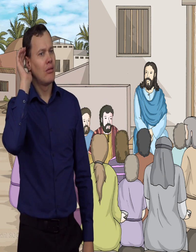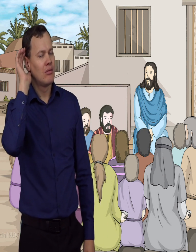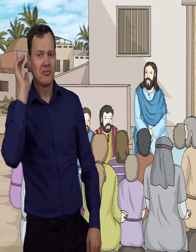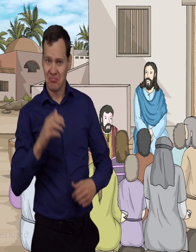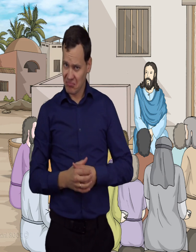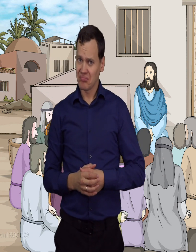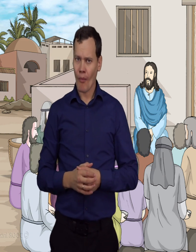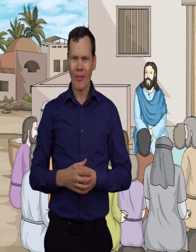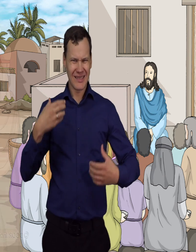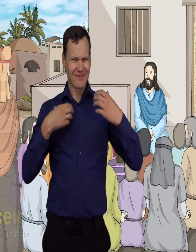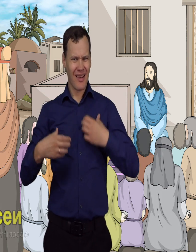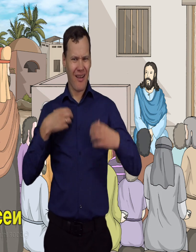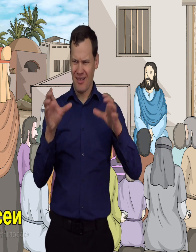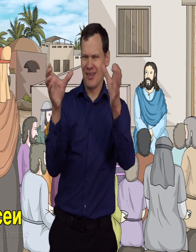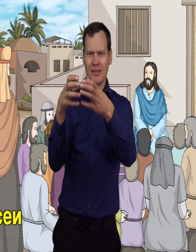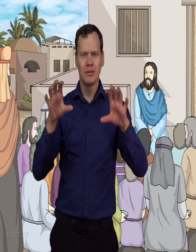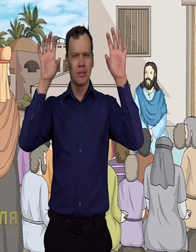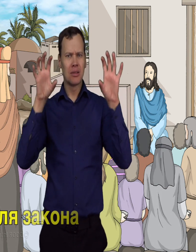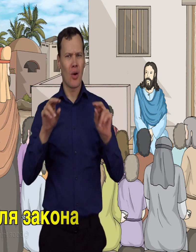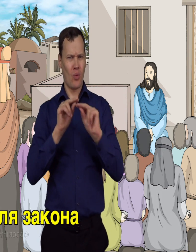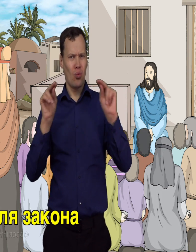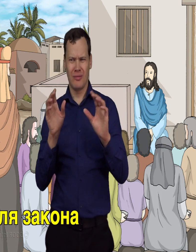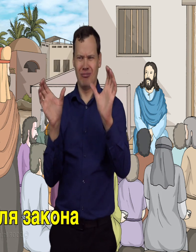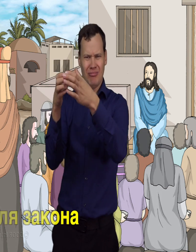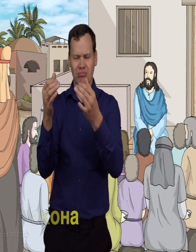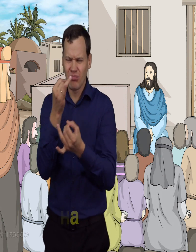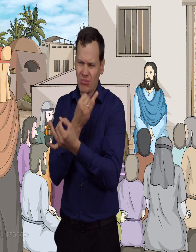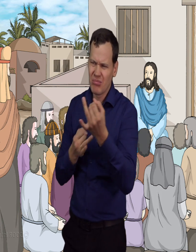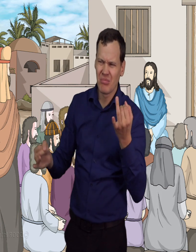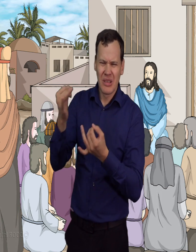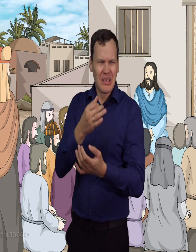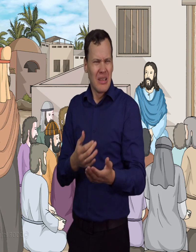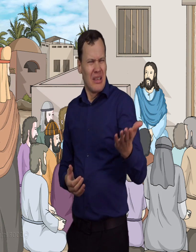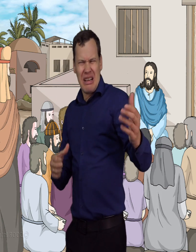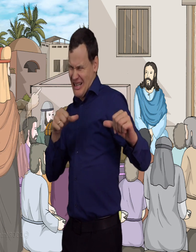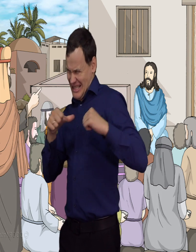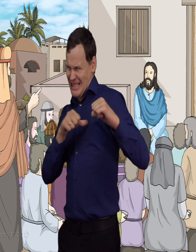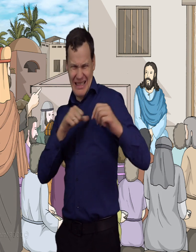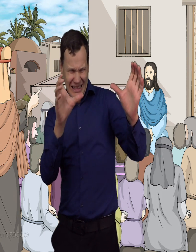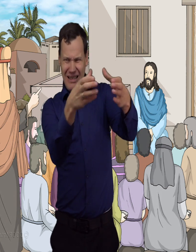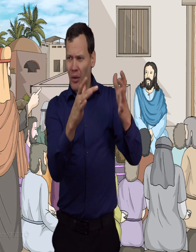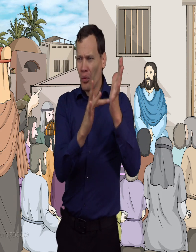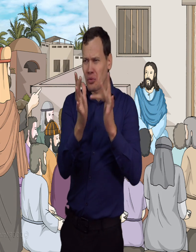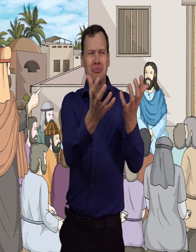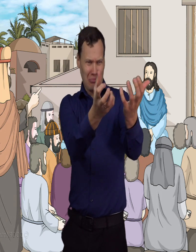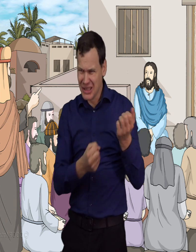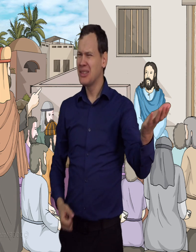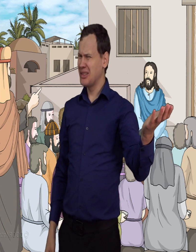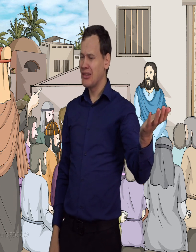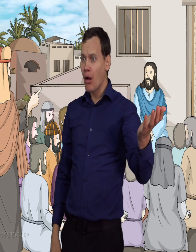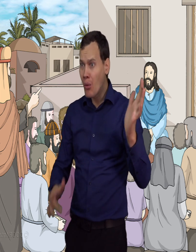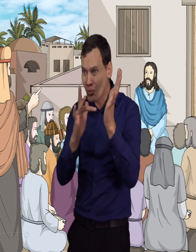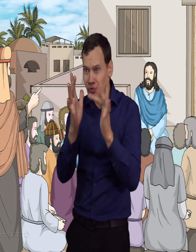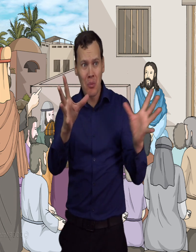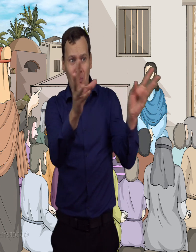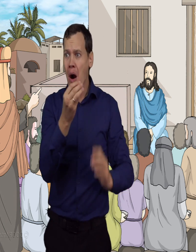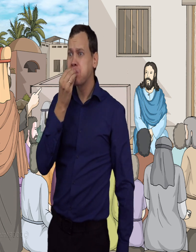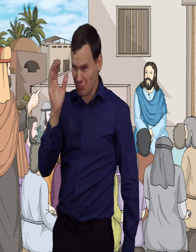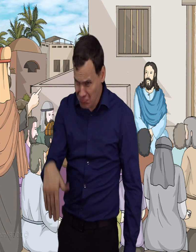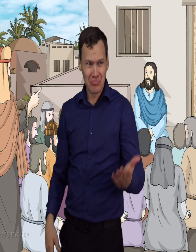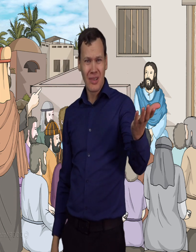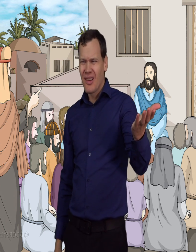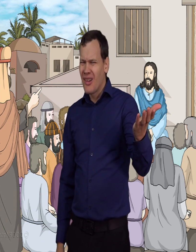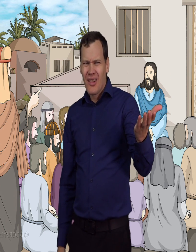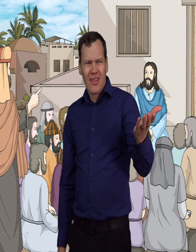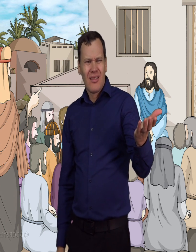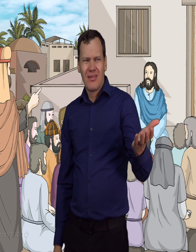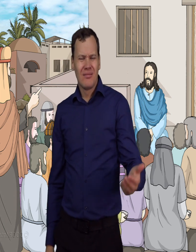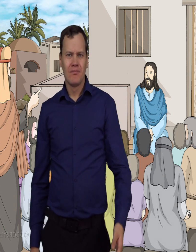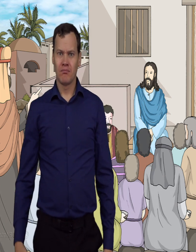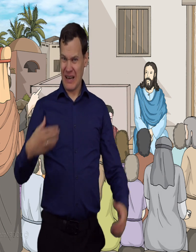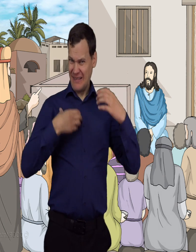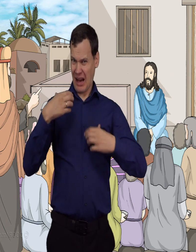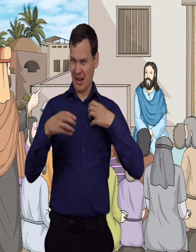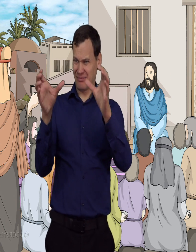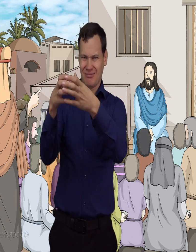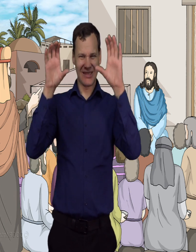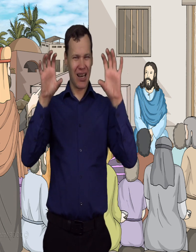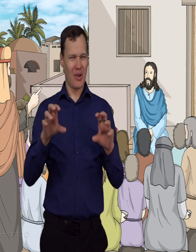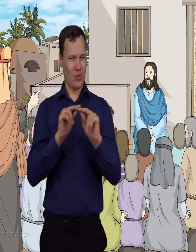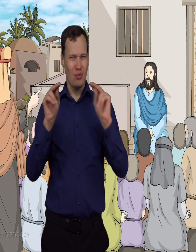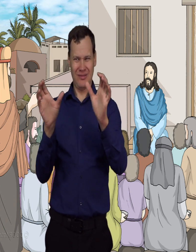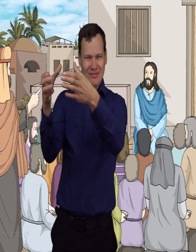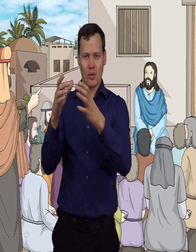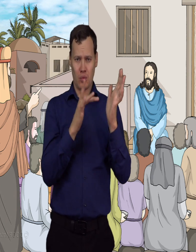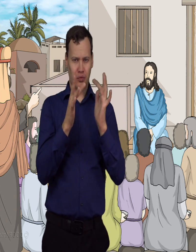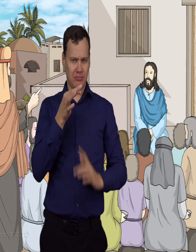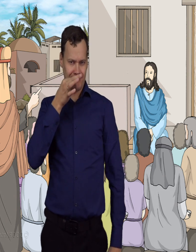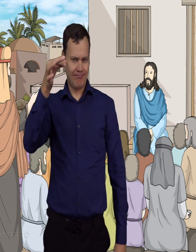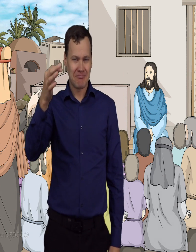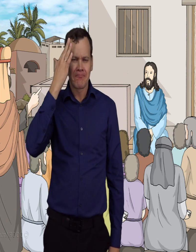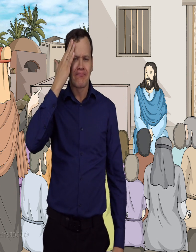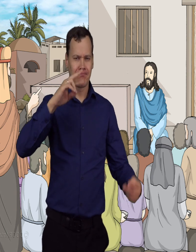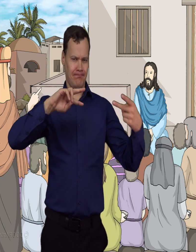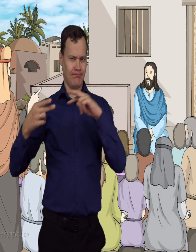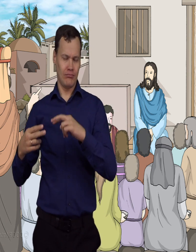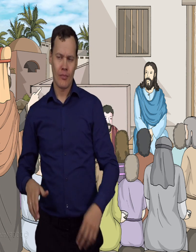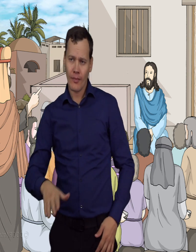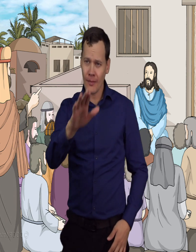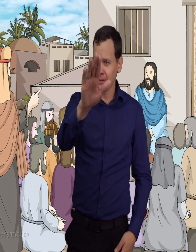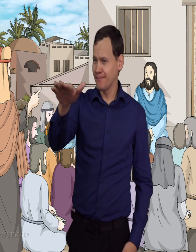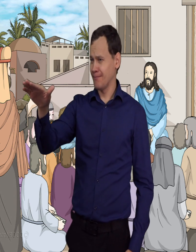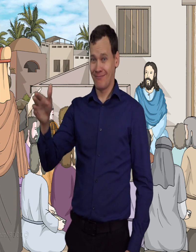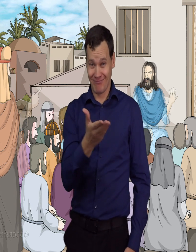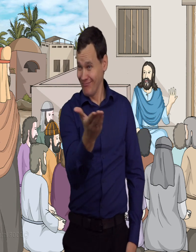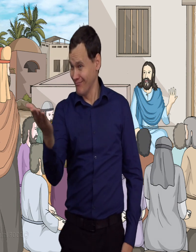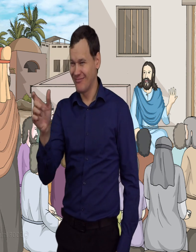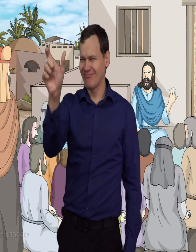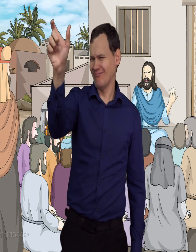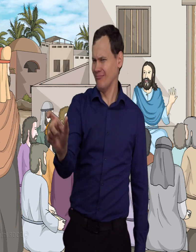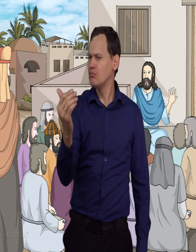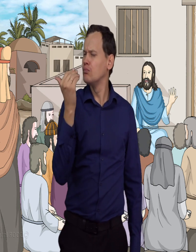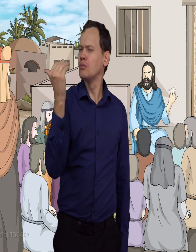So the Pharisees and scribes began to grumble: “This man welcomes sinners and eats with them.”